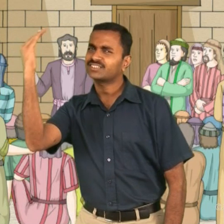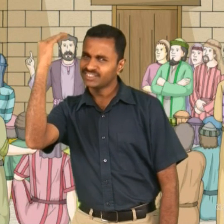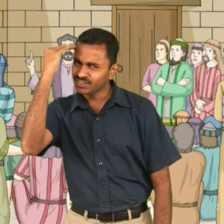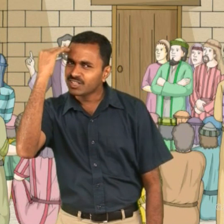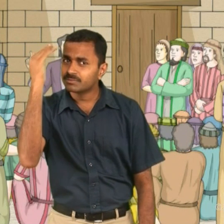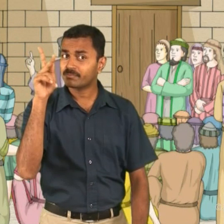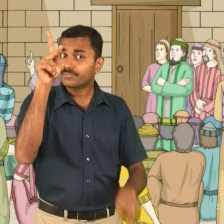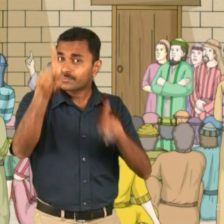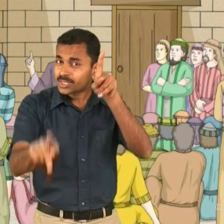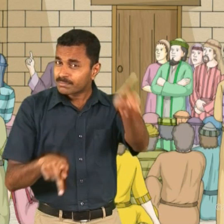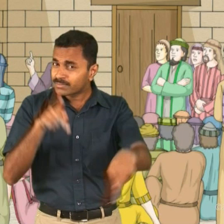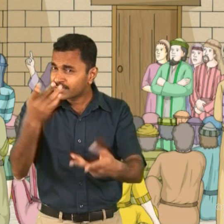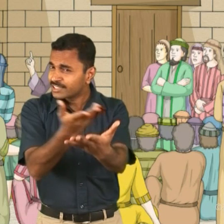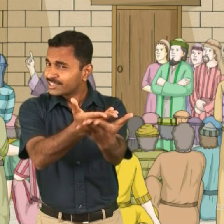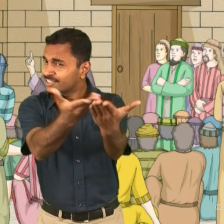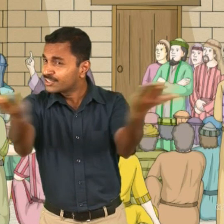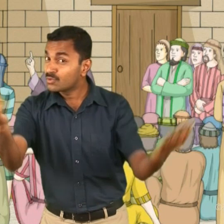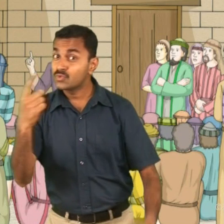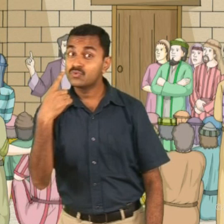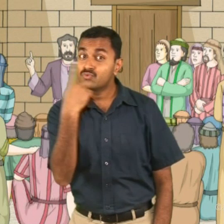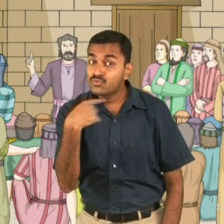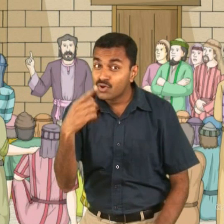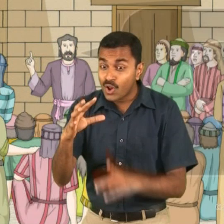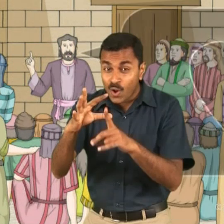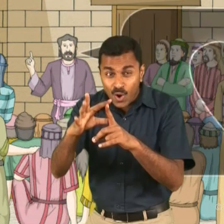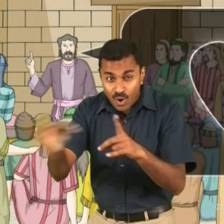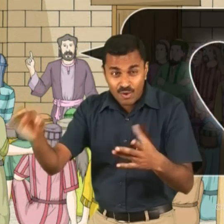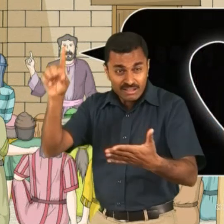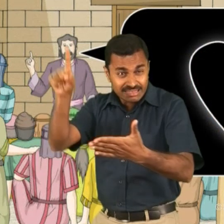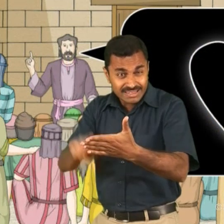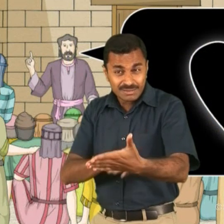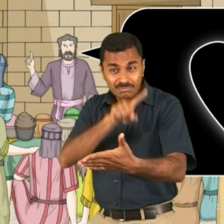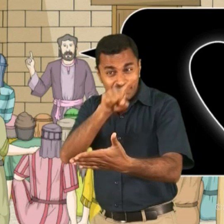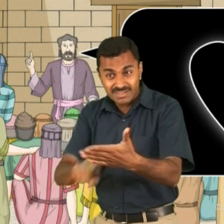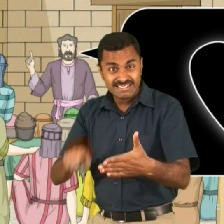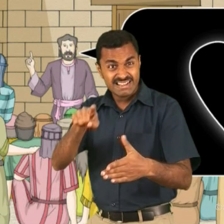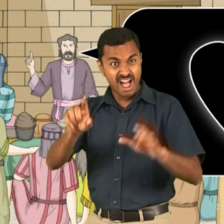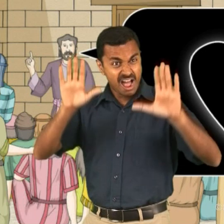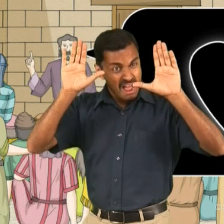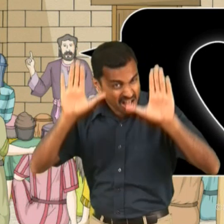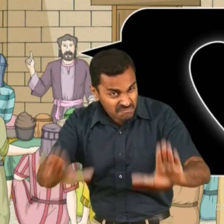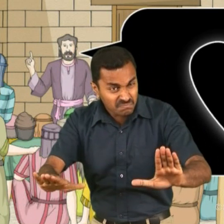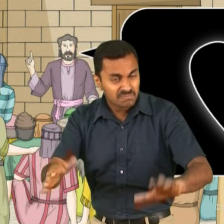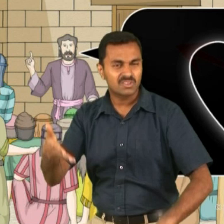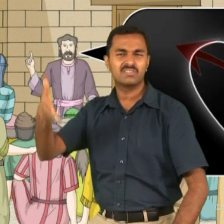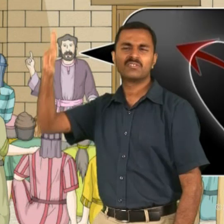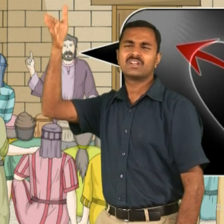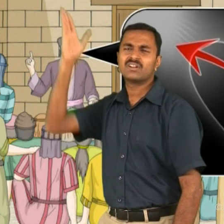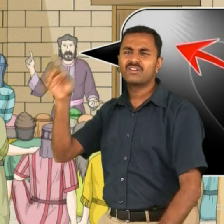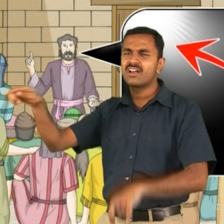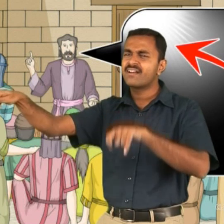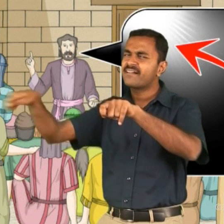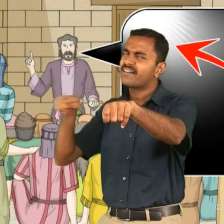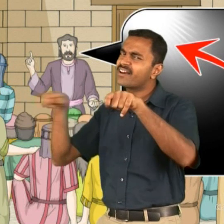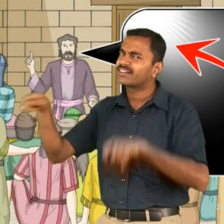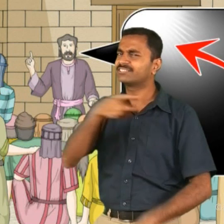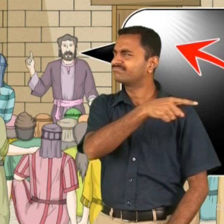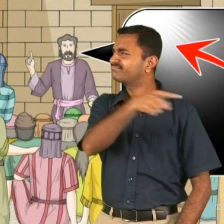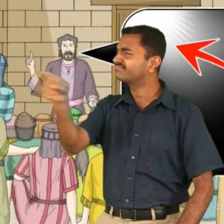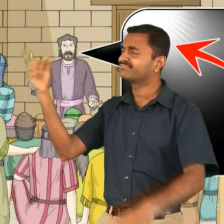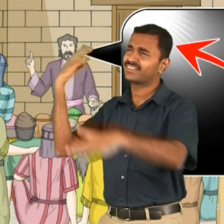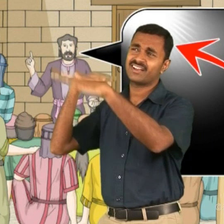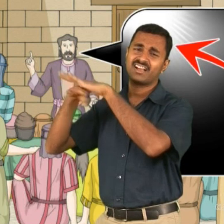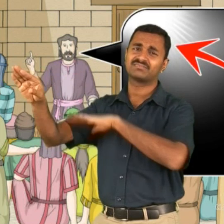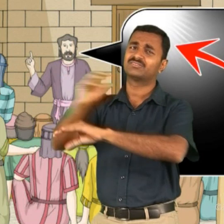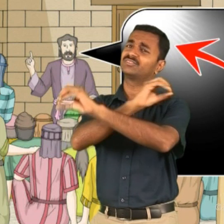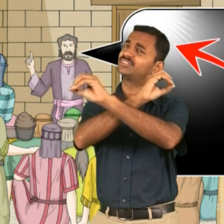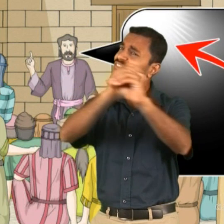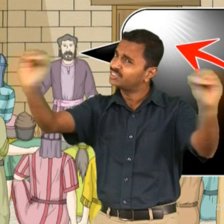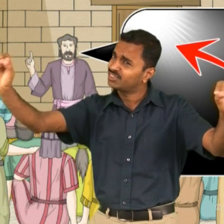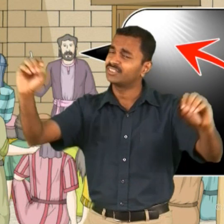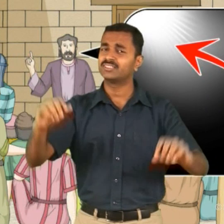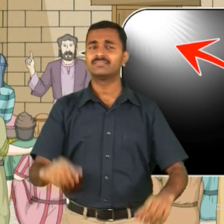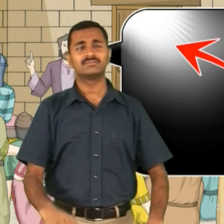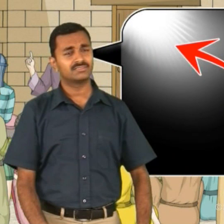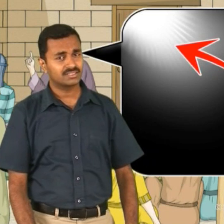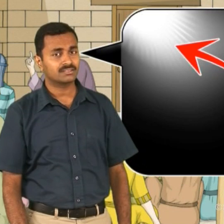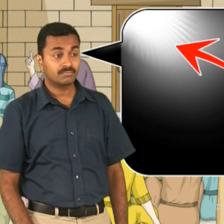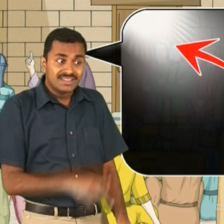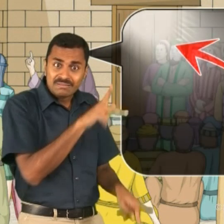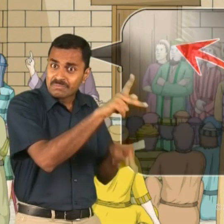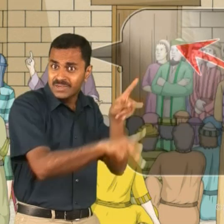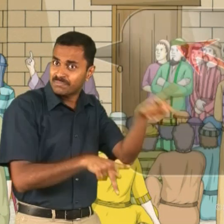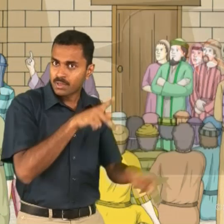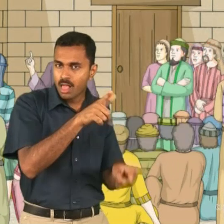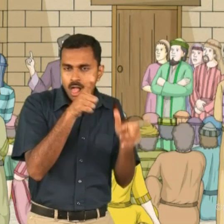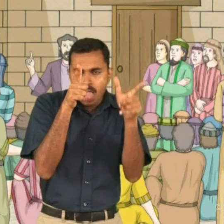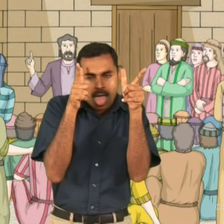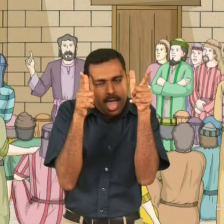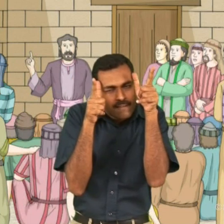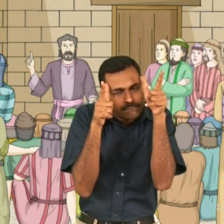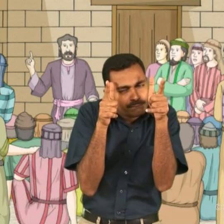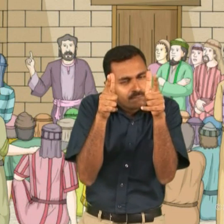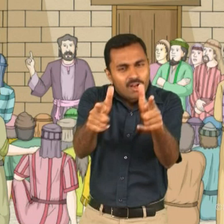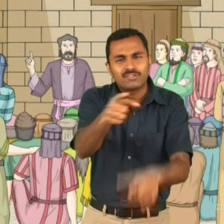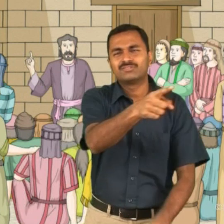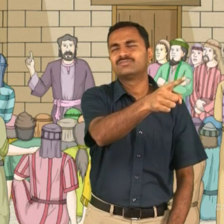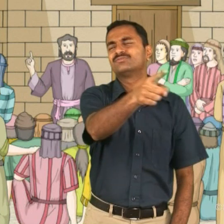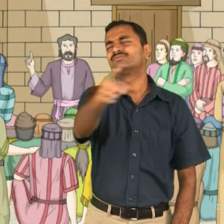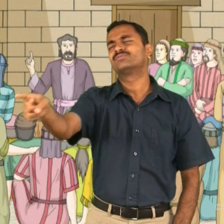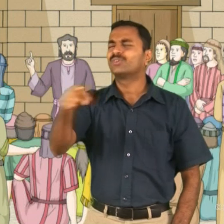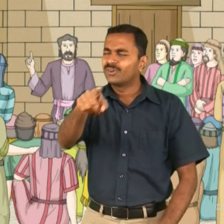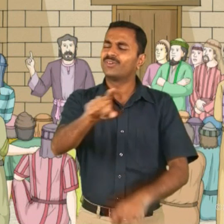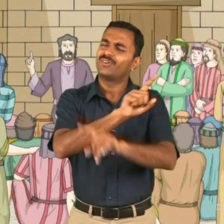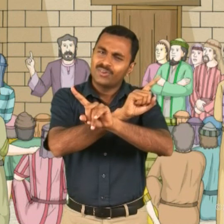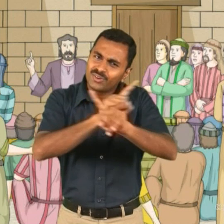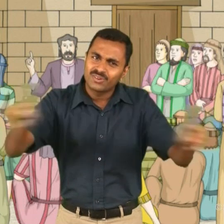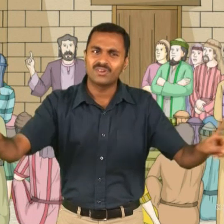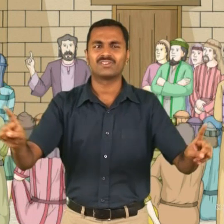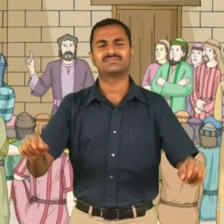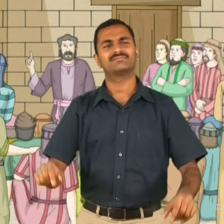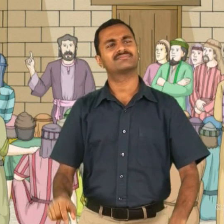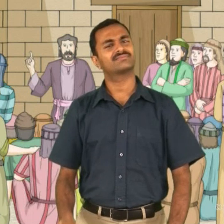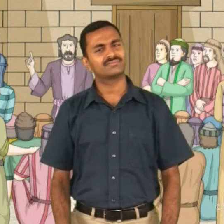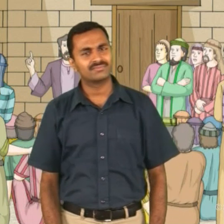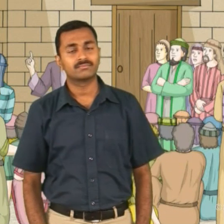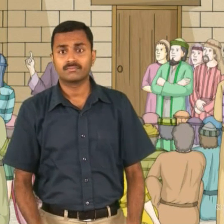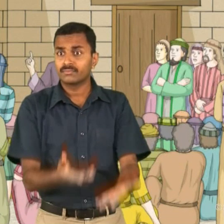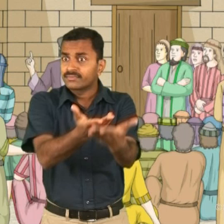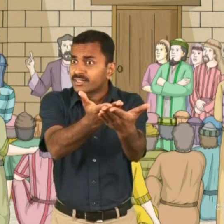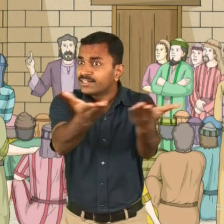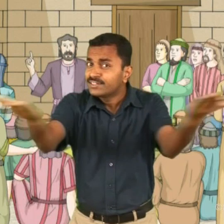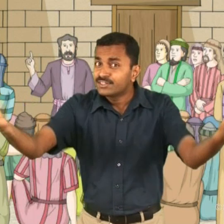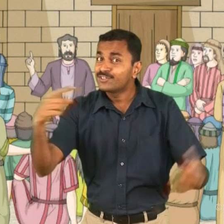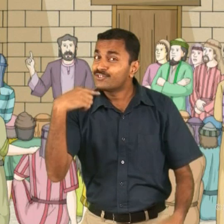Do you not know that the wicked will not inherit the kingdom of God?